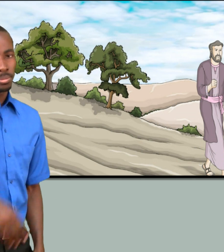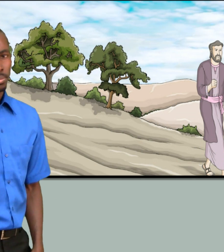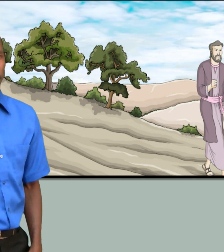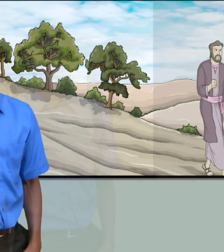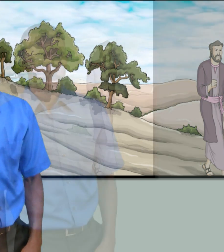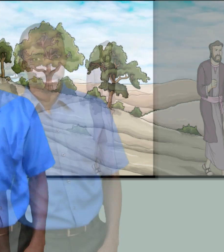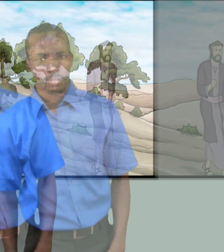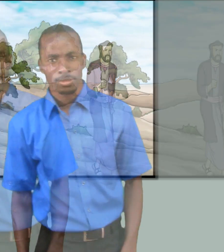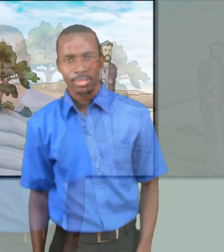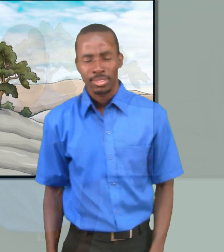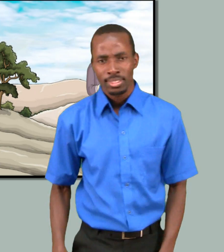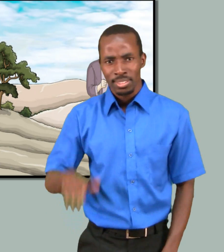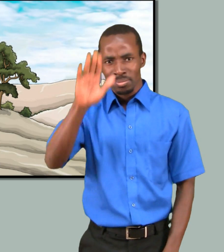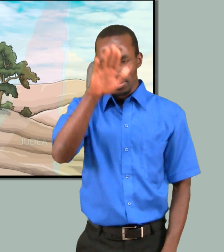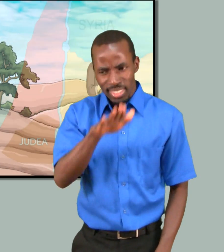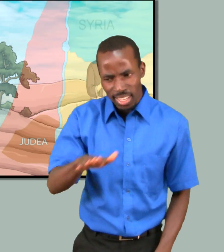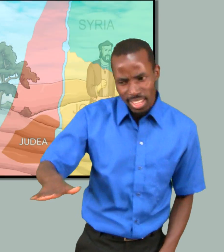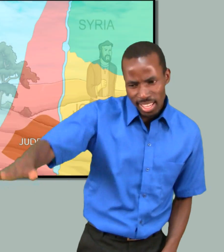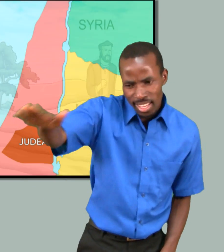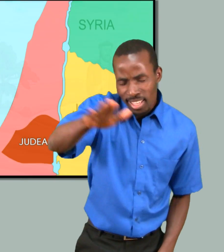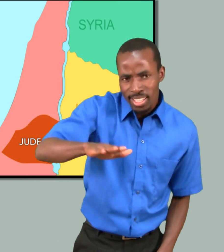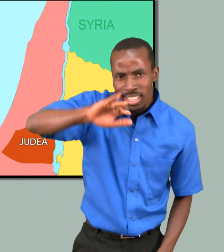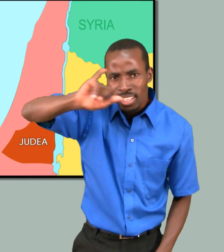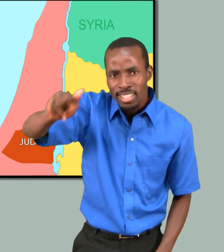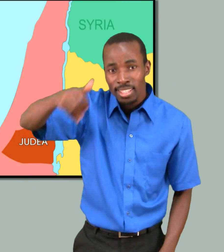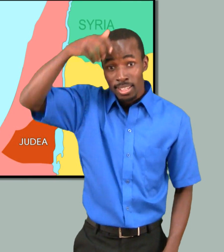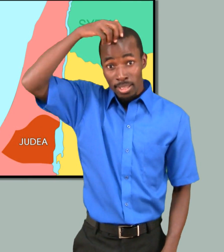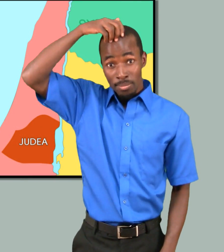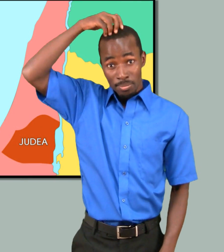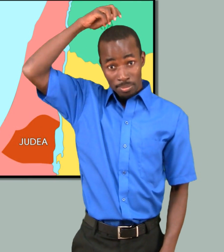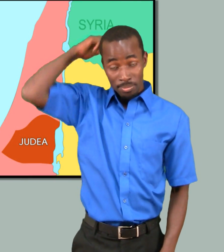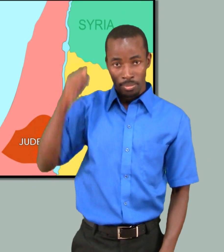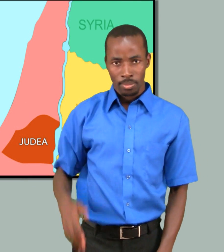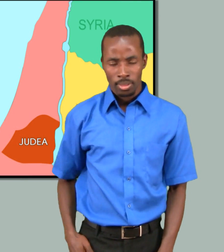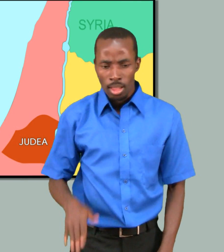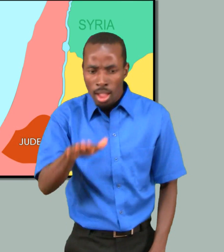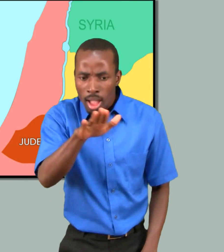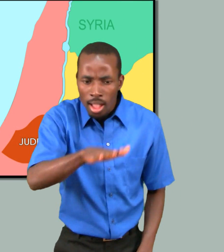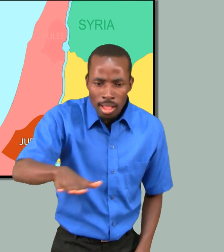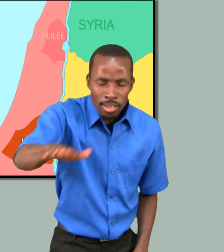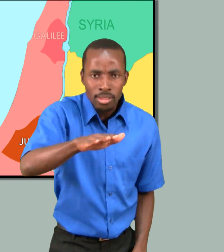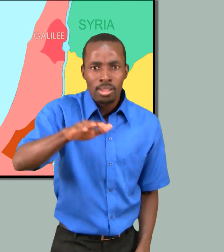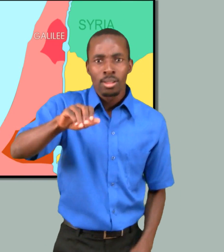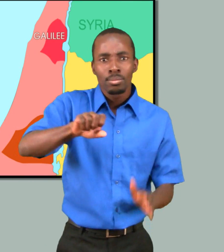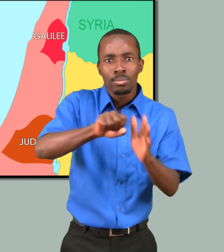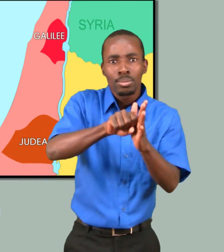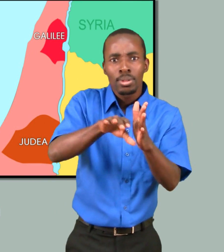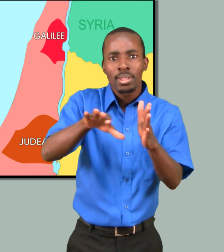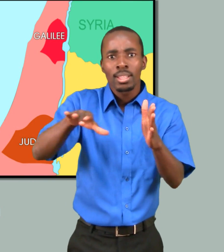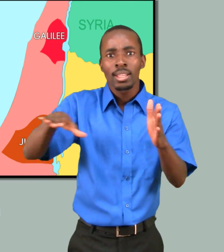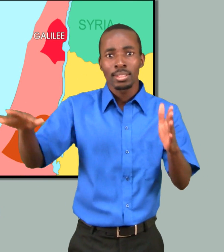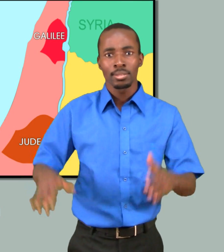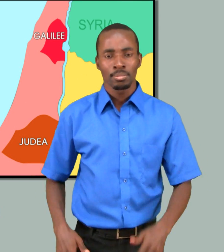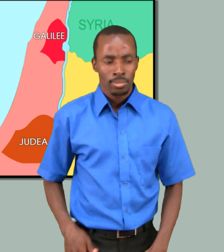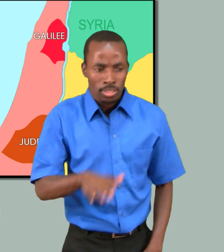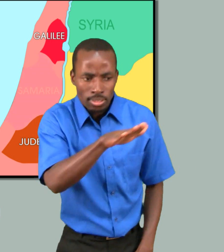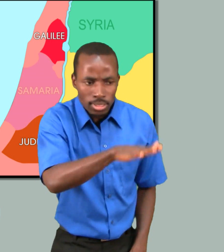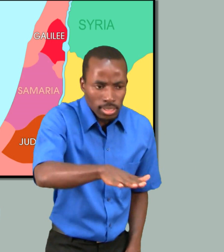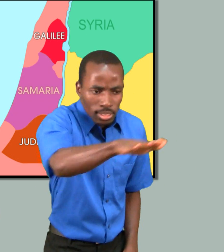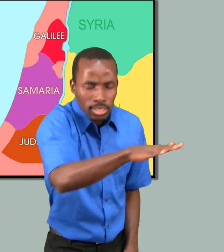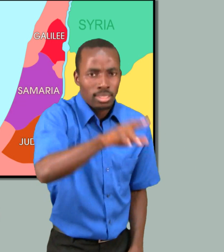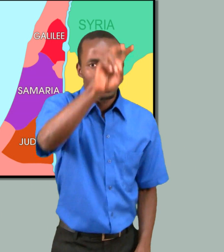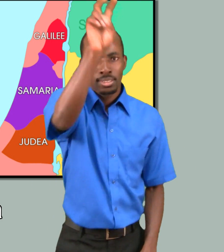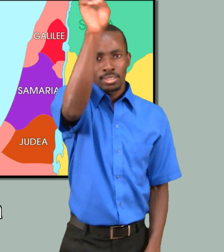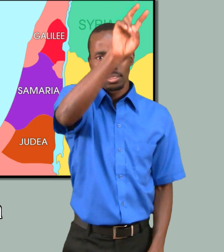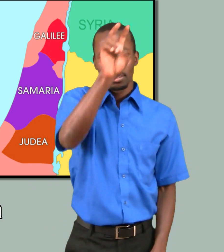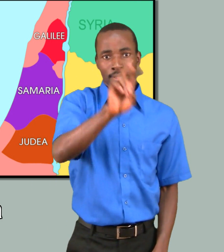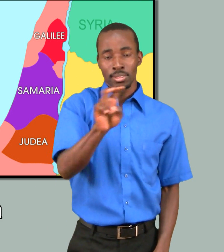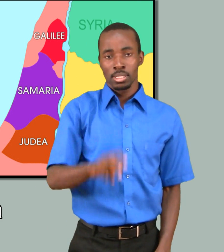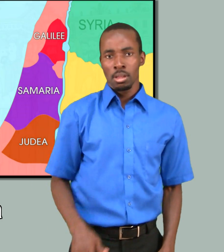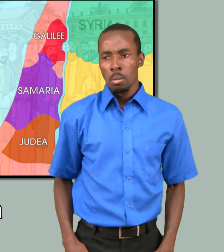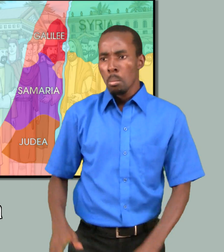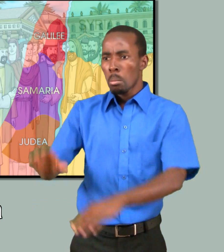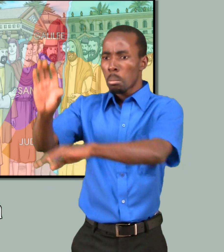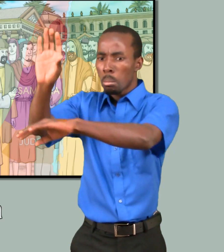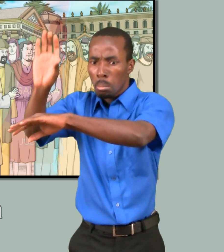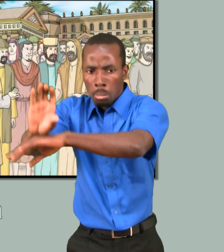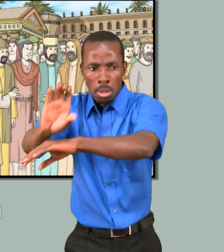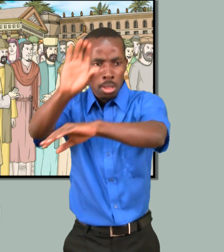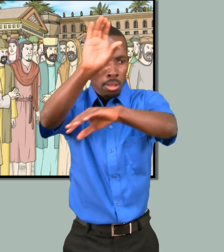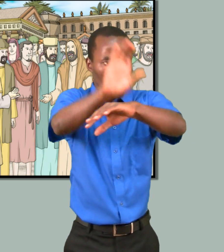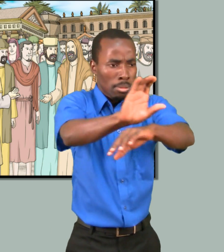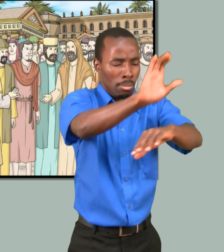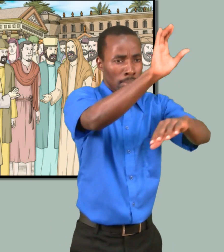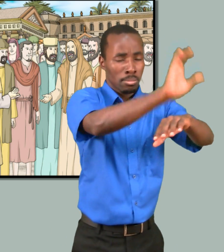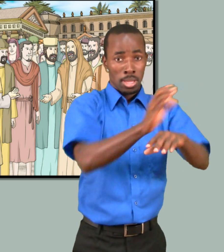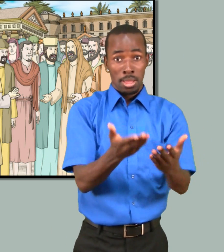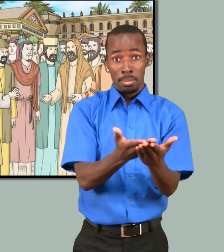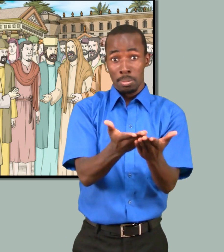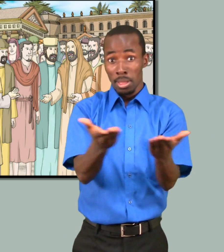Then the church throughout Judea, Galilee, and Samaria experienced a time of peace.